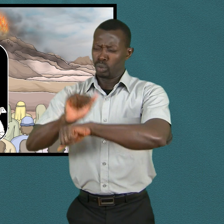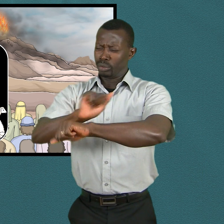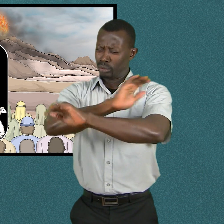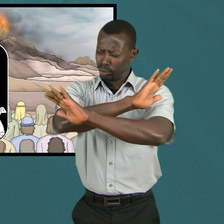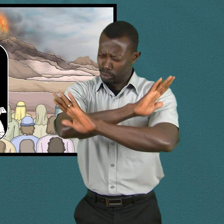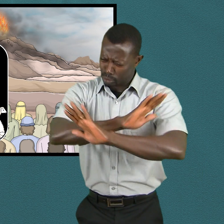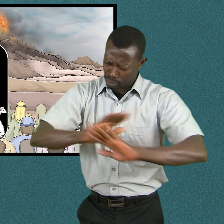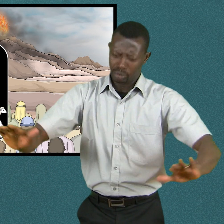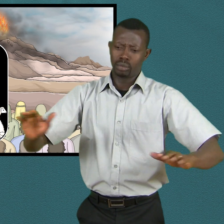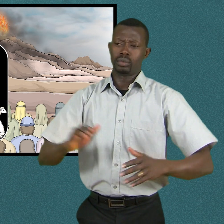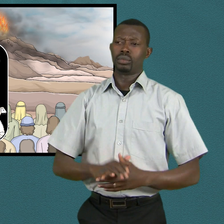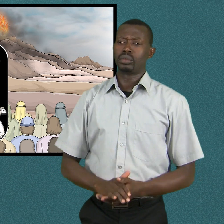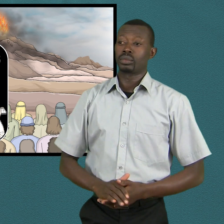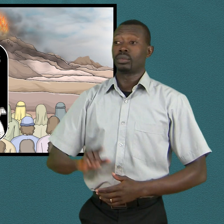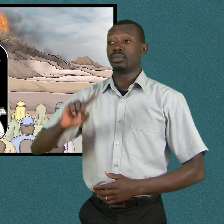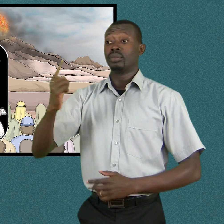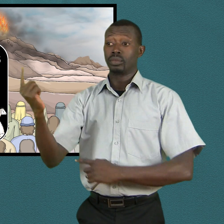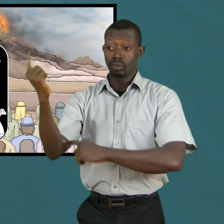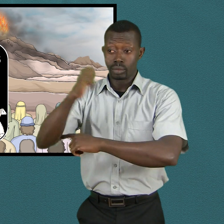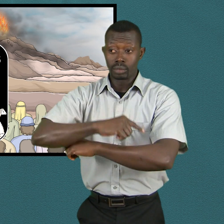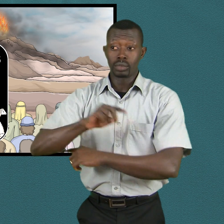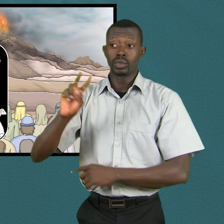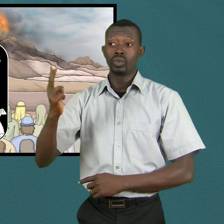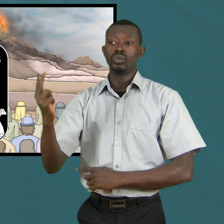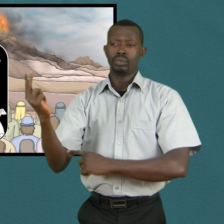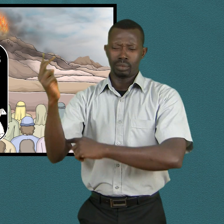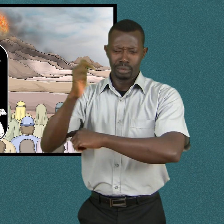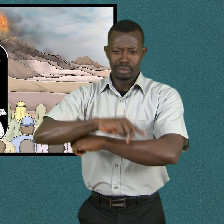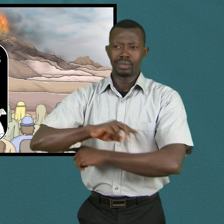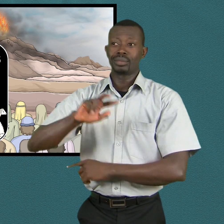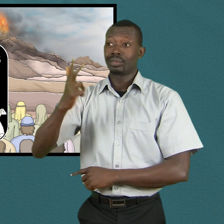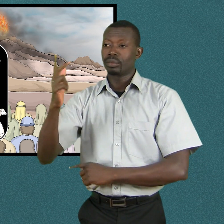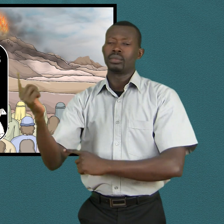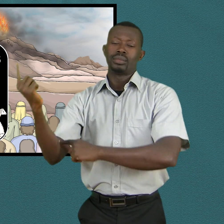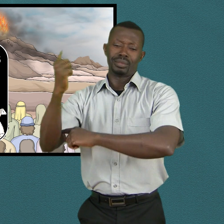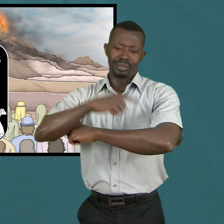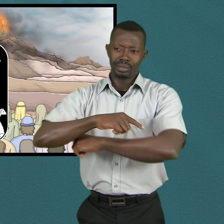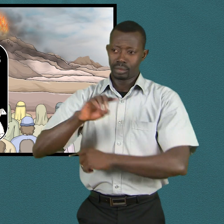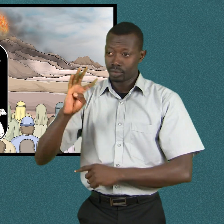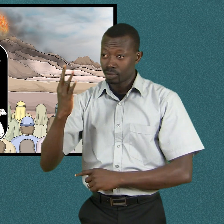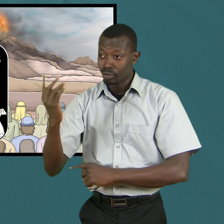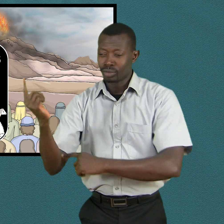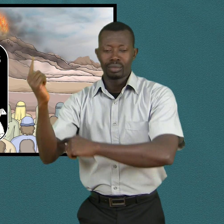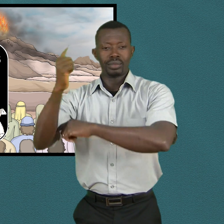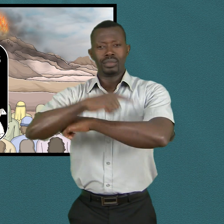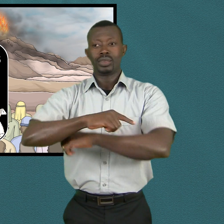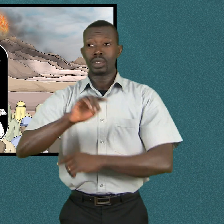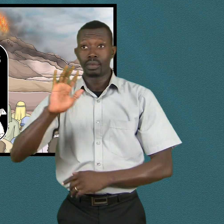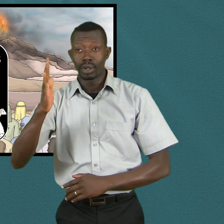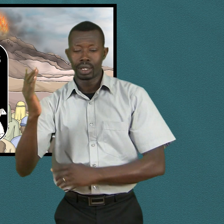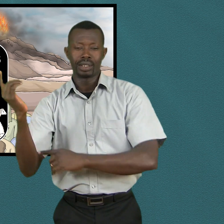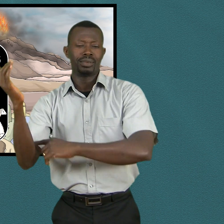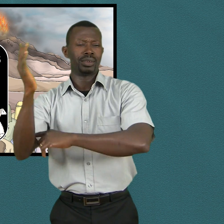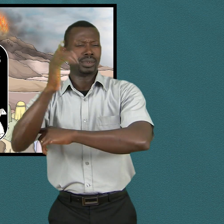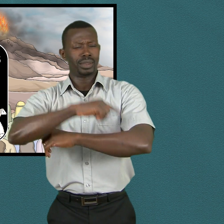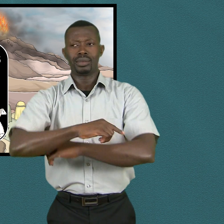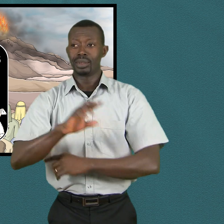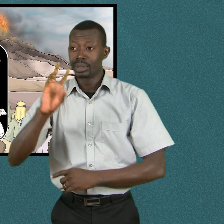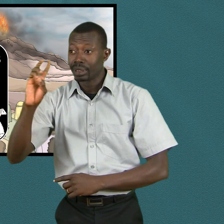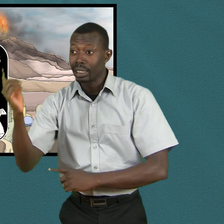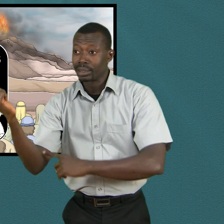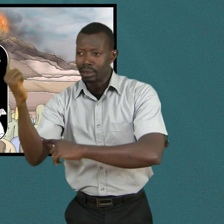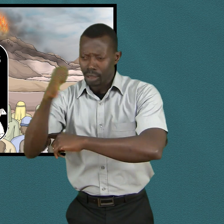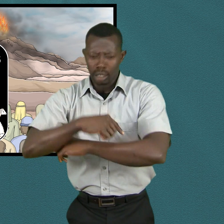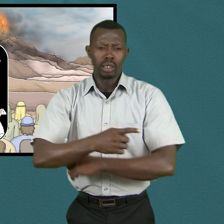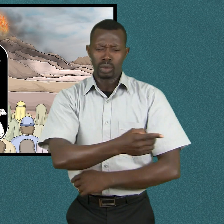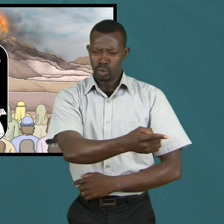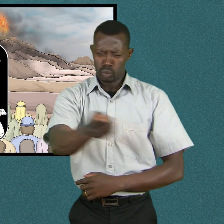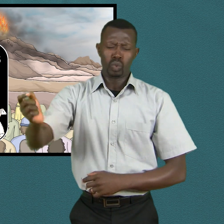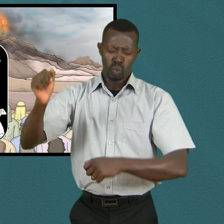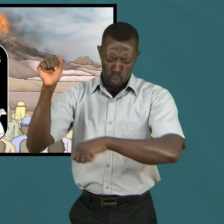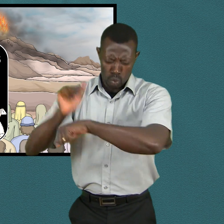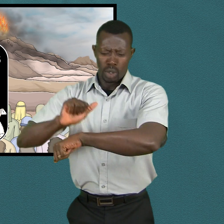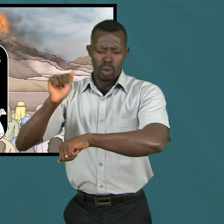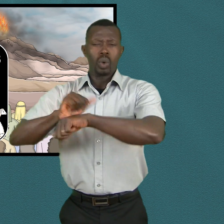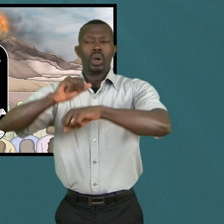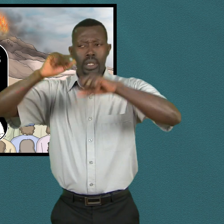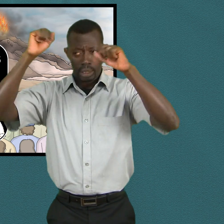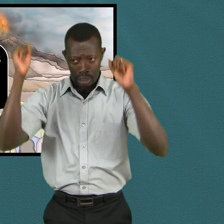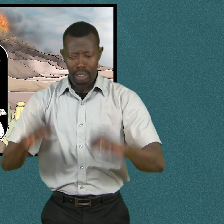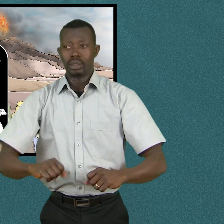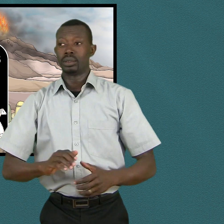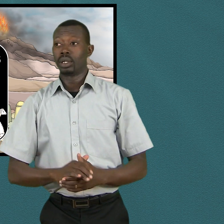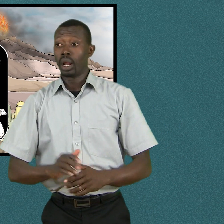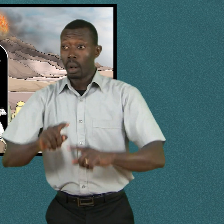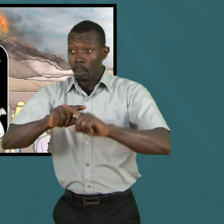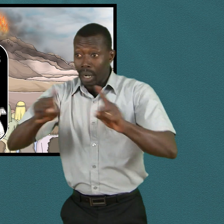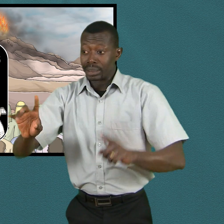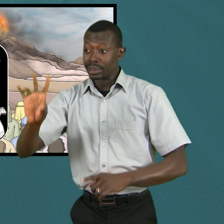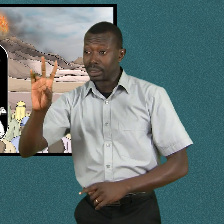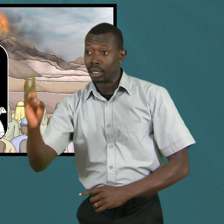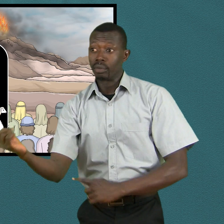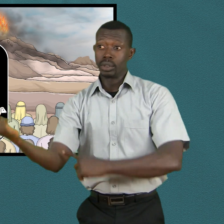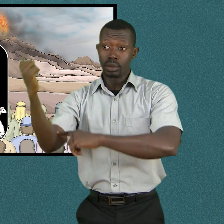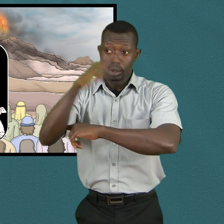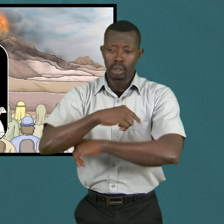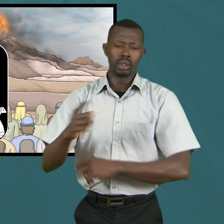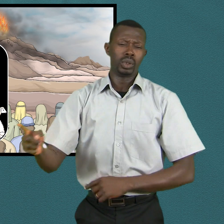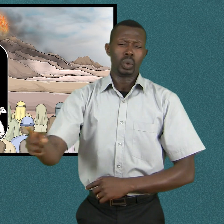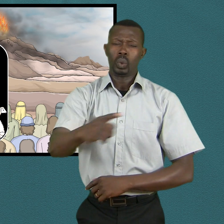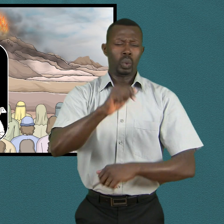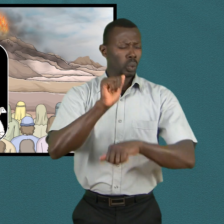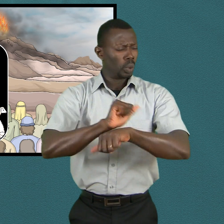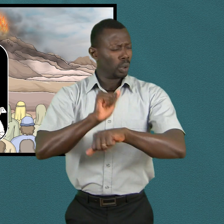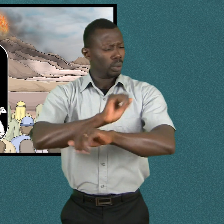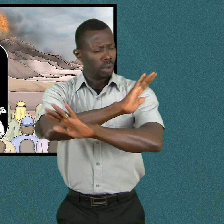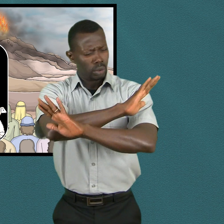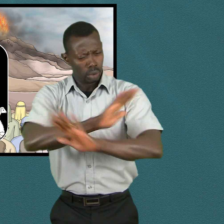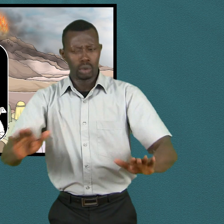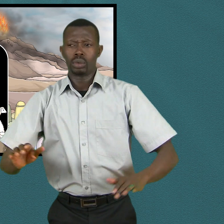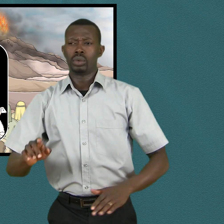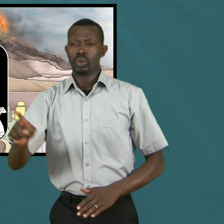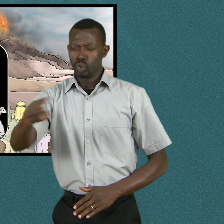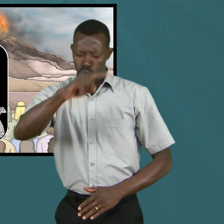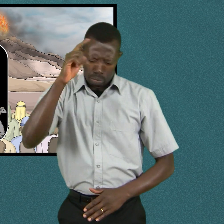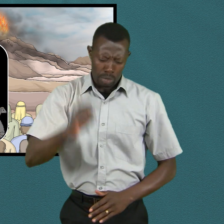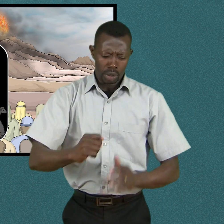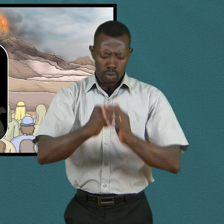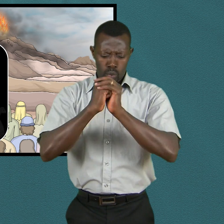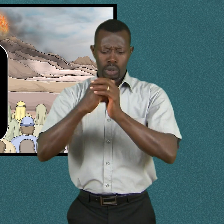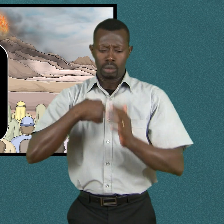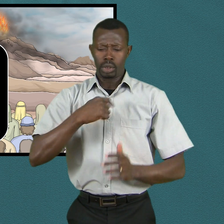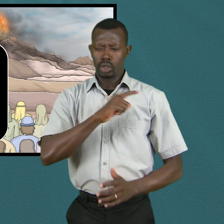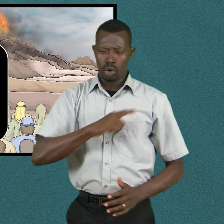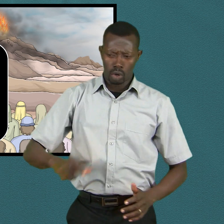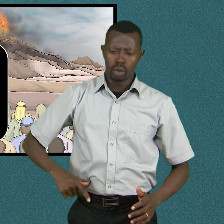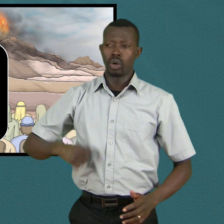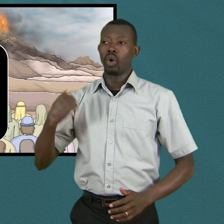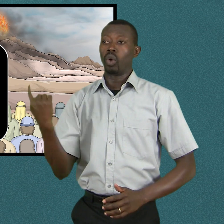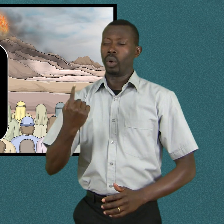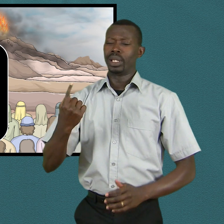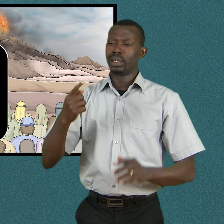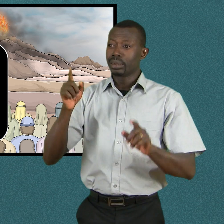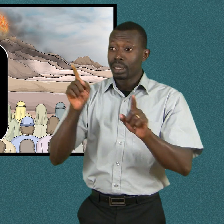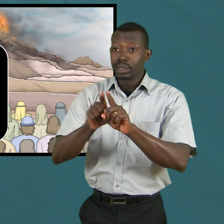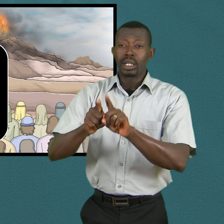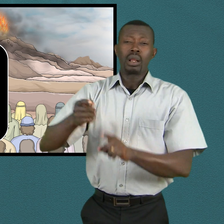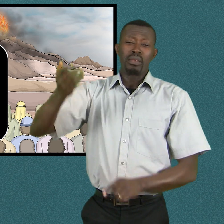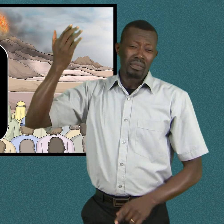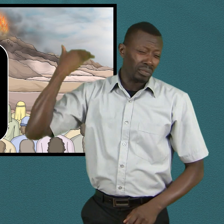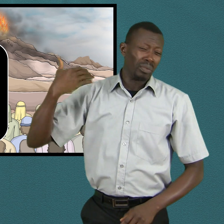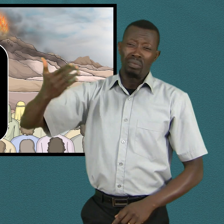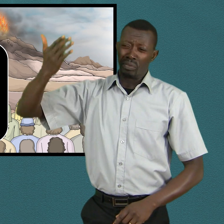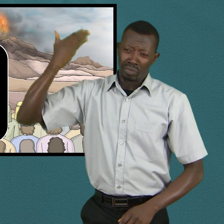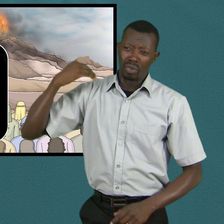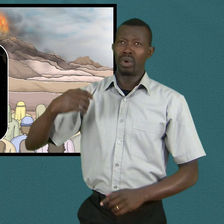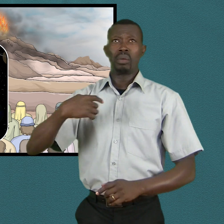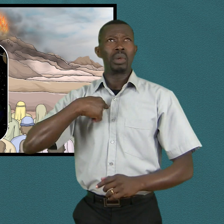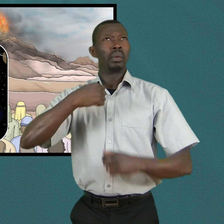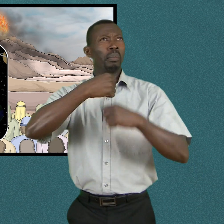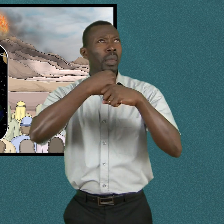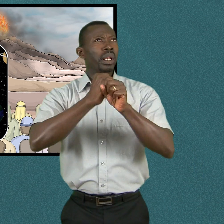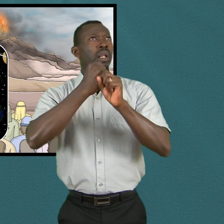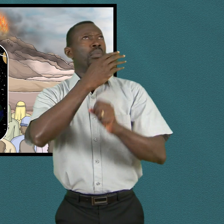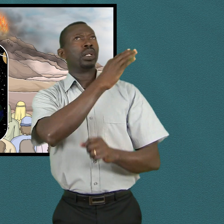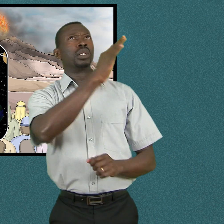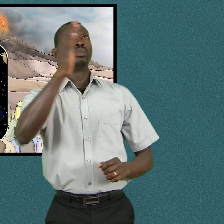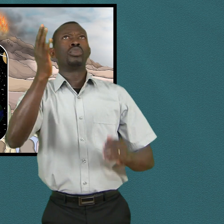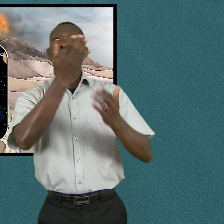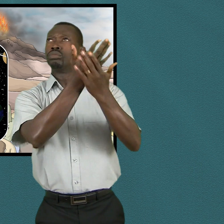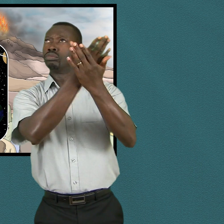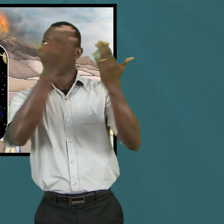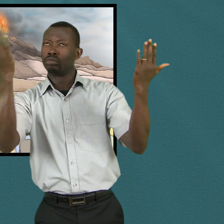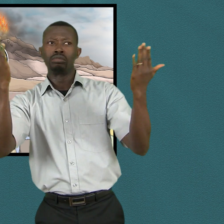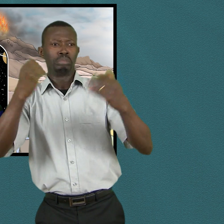Six days you shall labor and do all your work, but the seventh day is a Sabbath to the LORD your God, on which you must not do any work—neither you, nor your son or daughter, nor your manservant or maidservant or livestock, nor the foreigner within your gates.